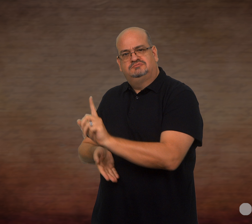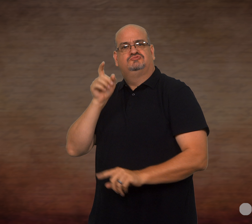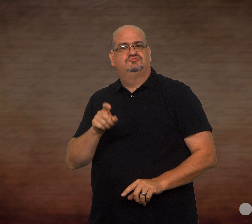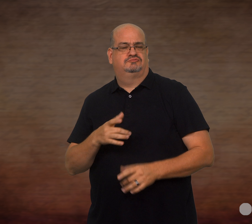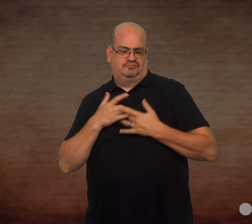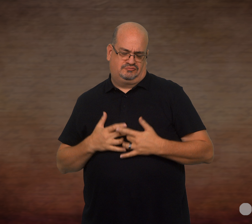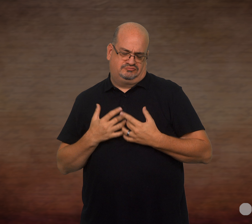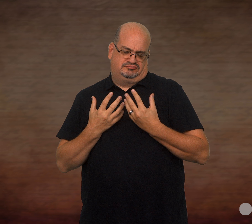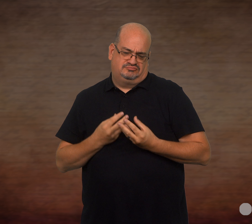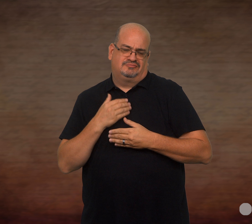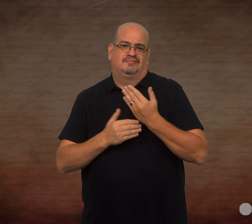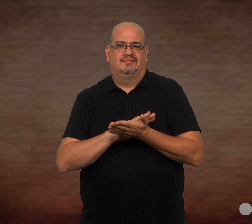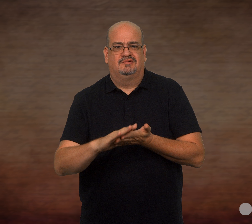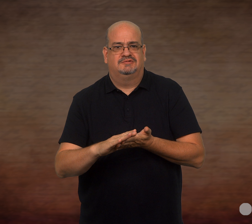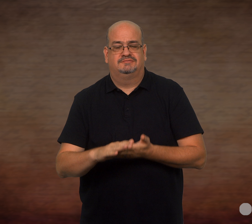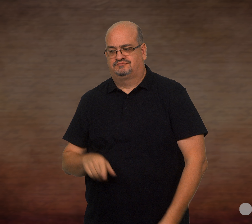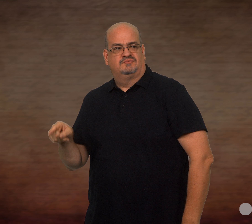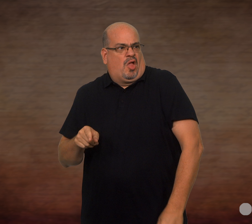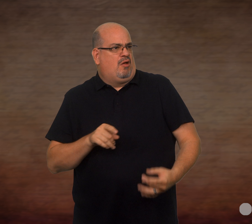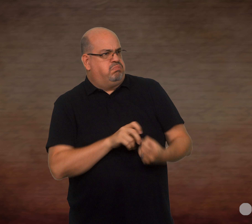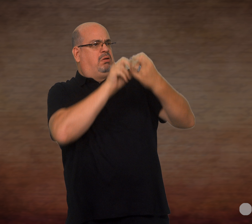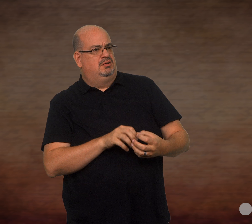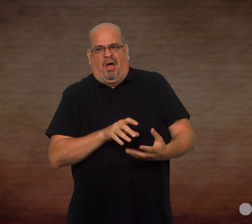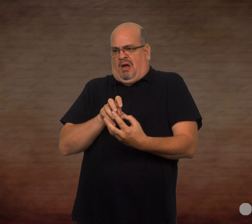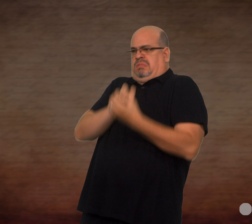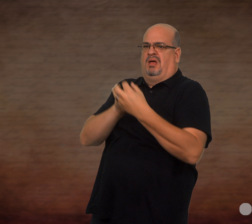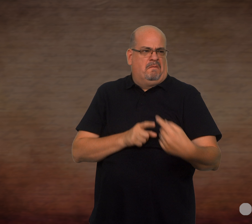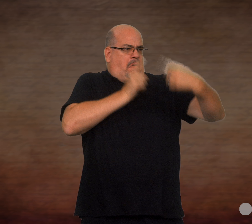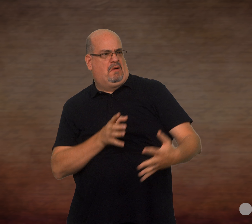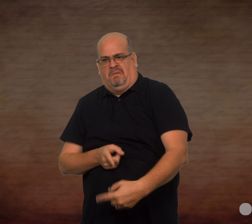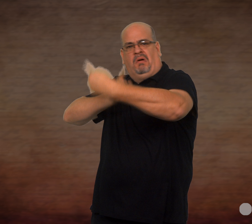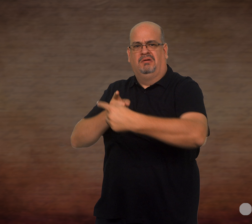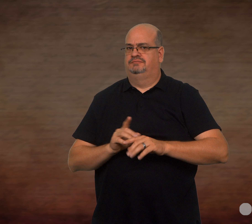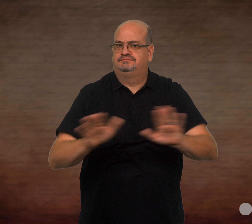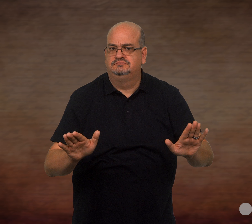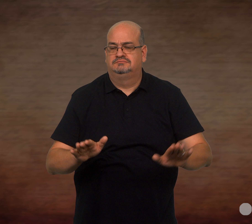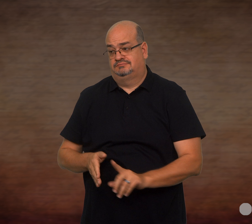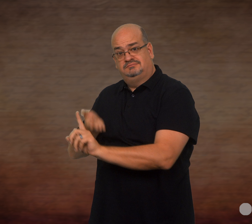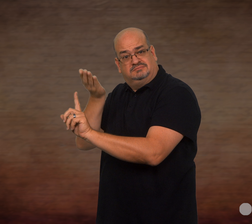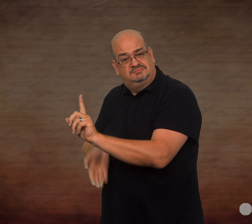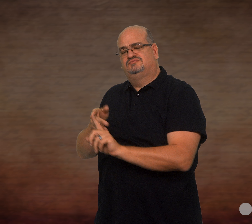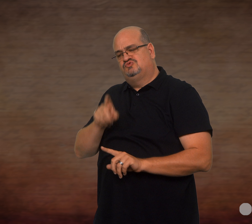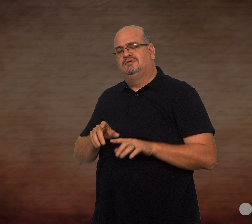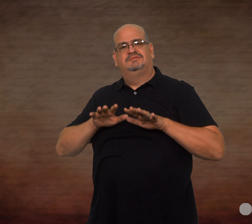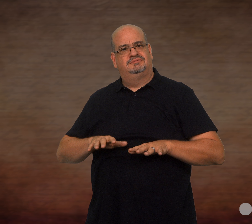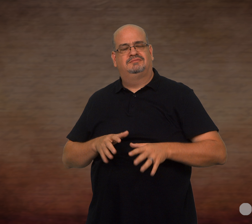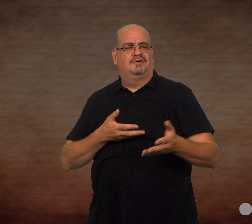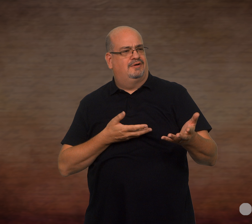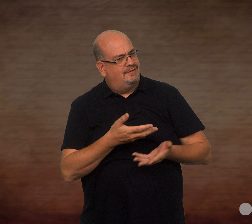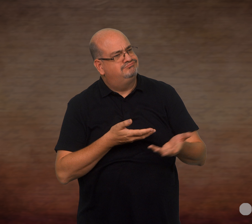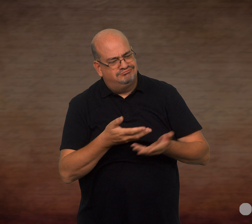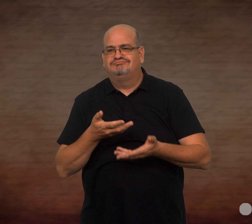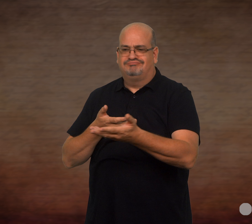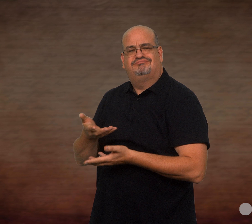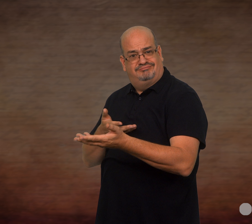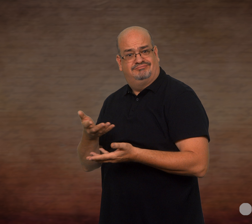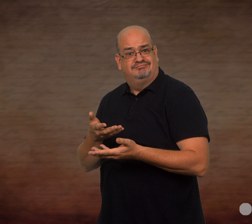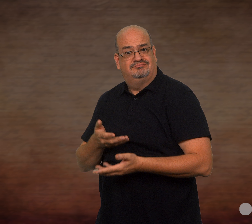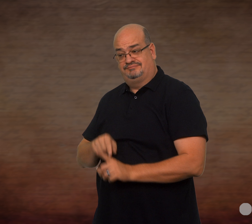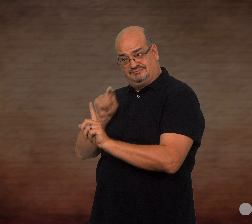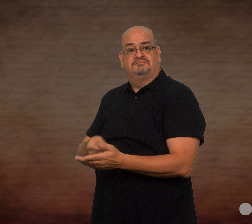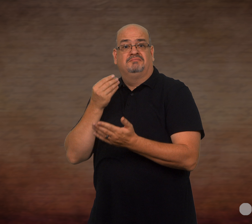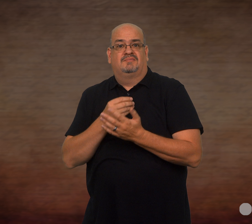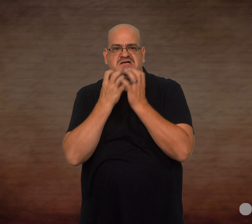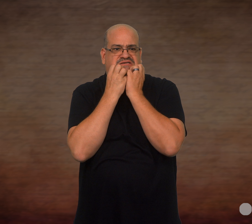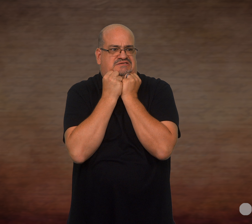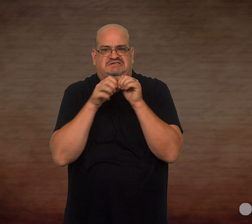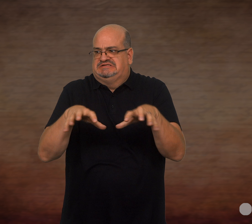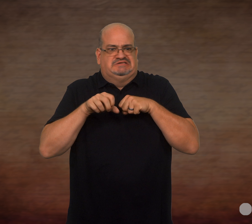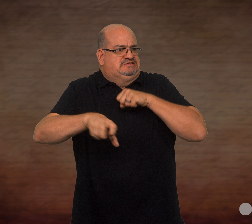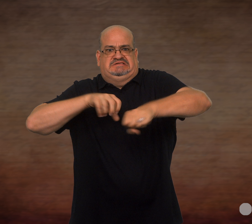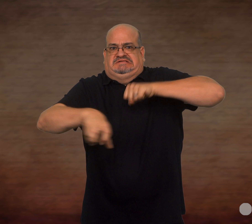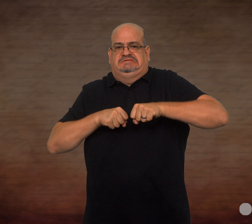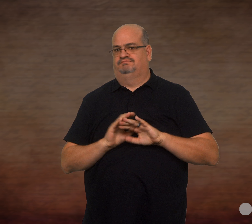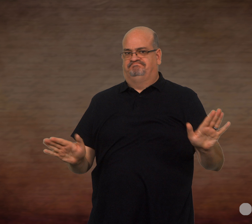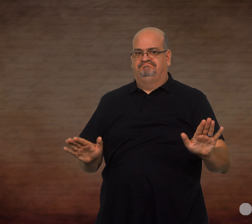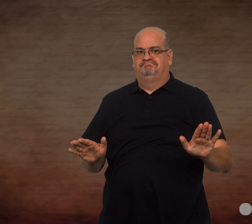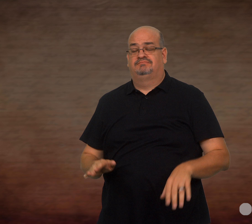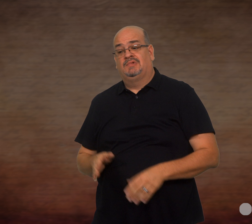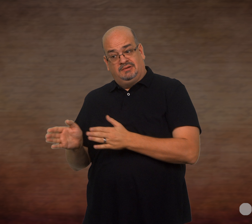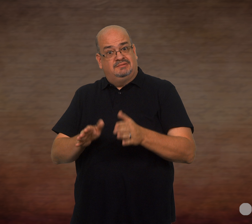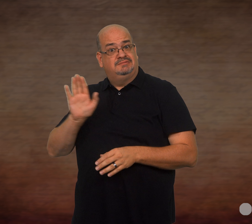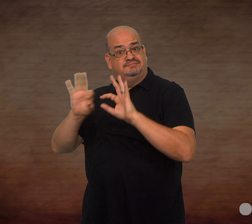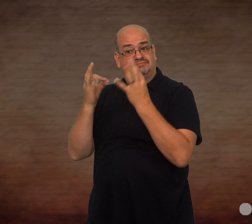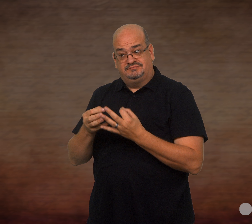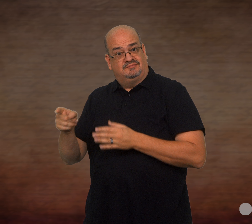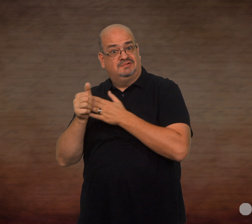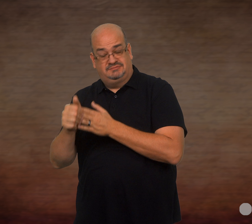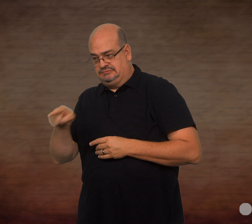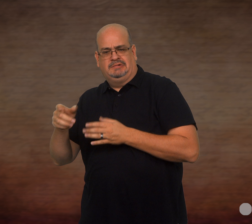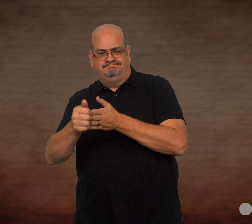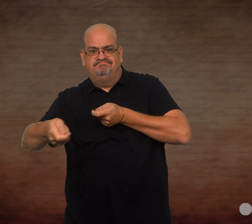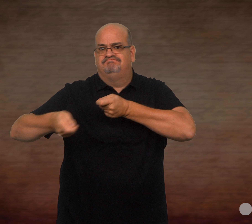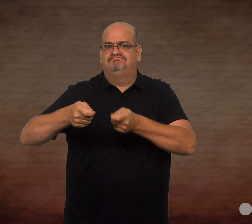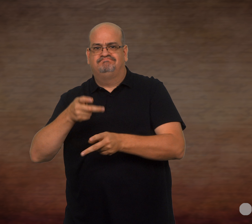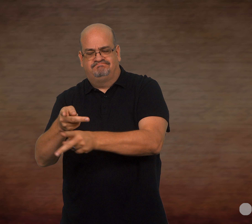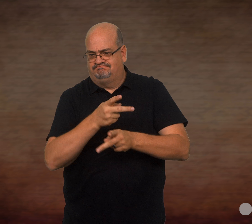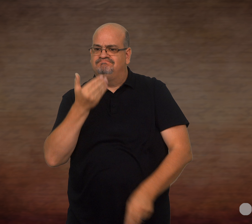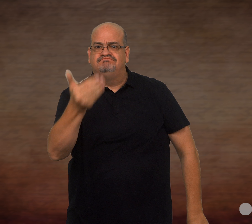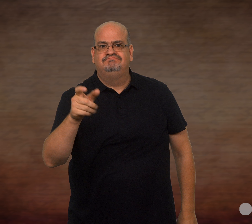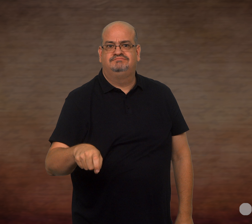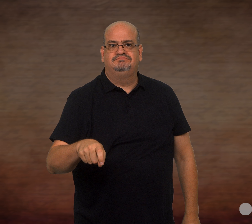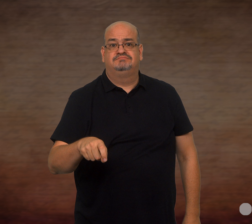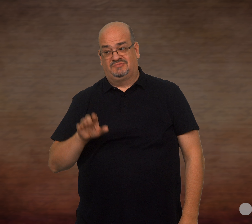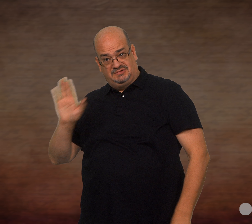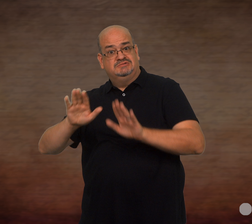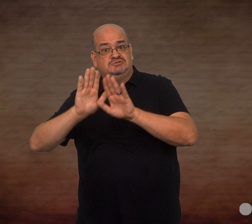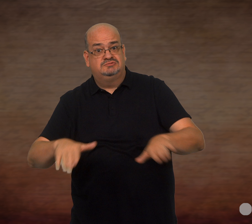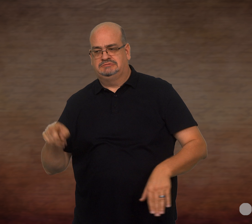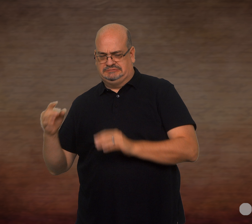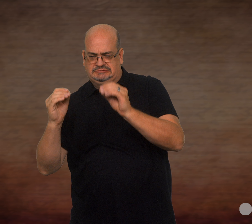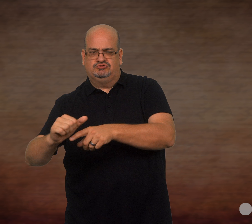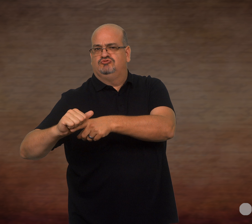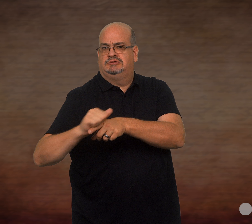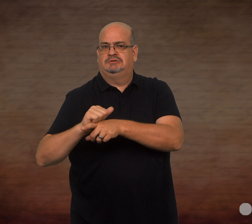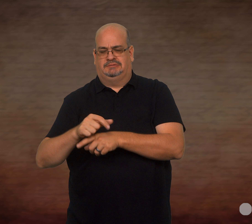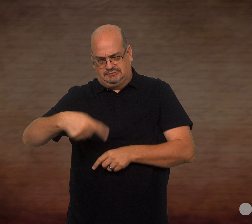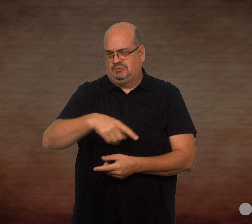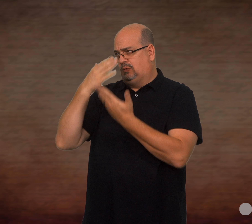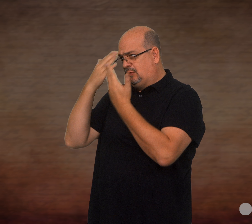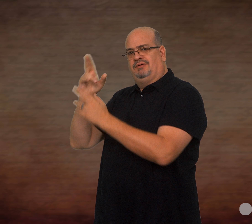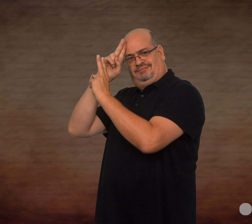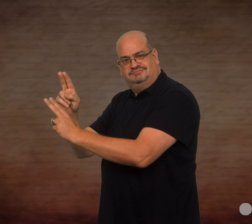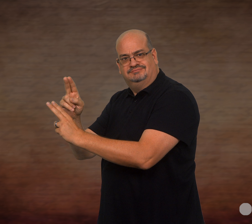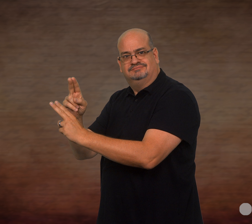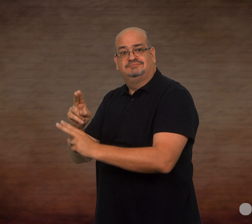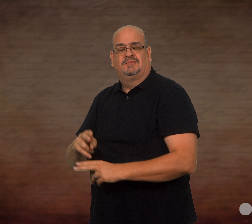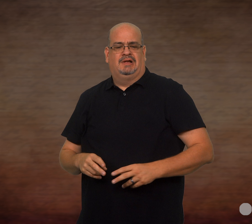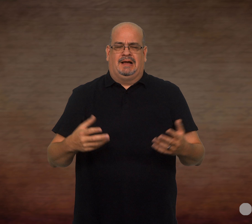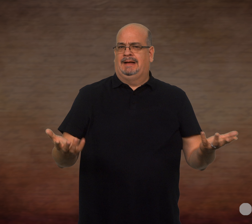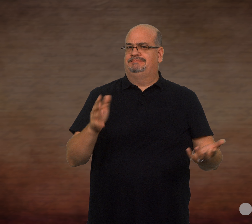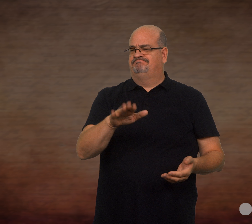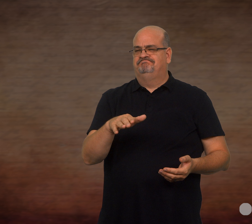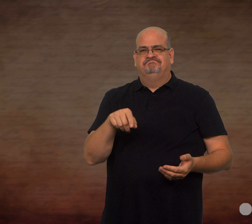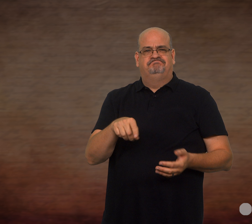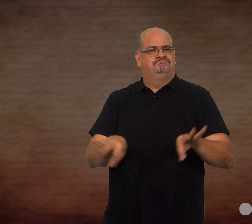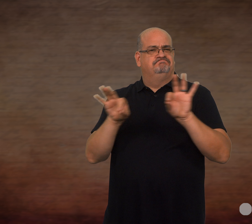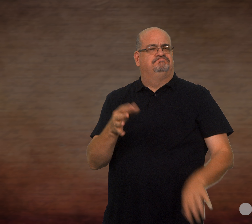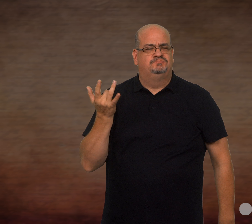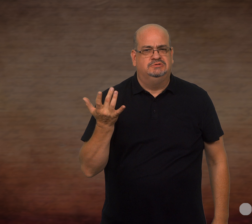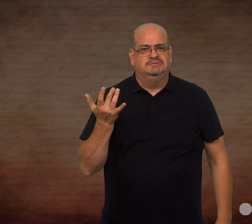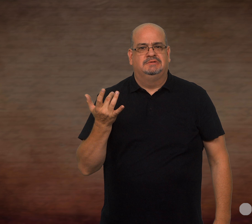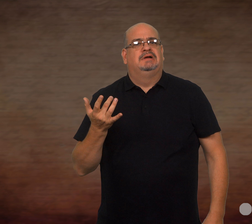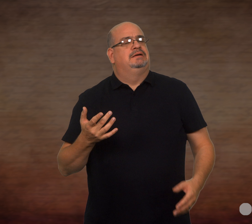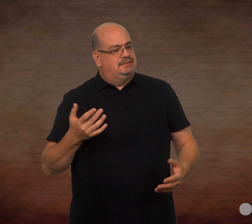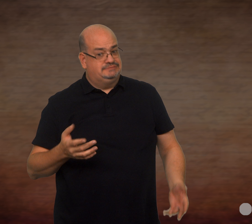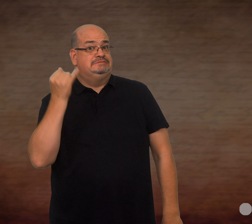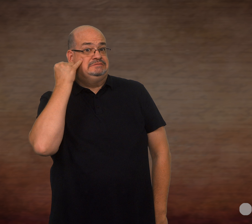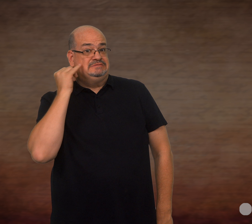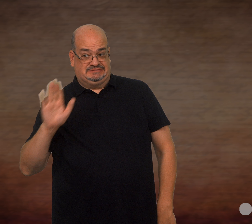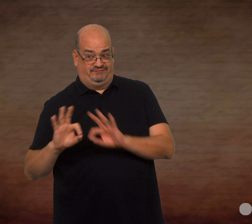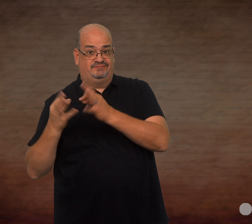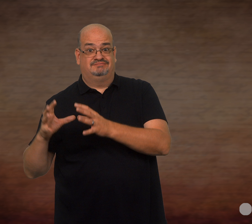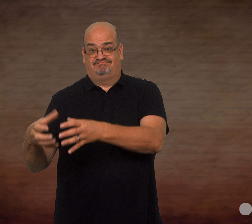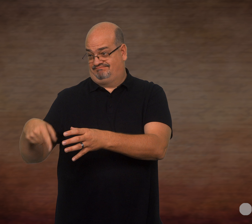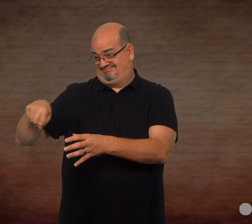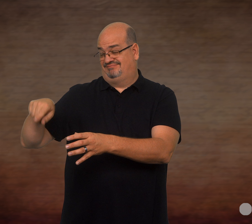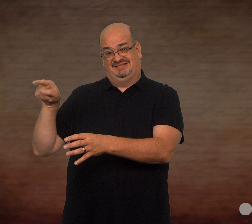An overseer must manage his own household well and keep his children under control, with complete dignity.